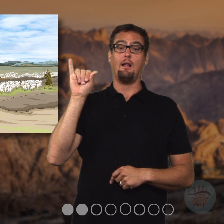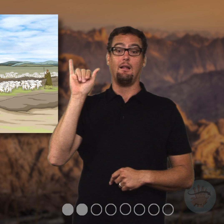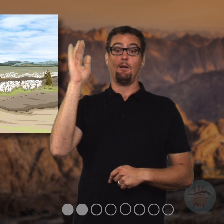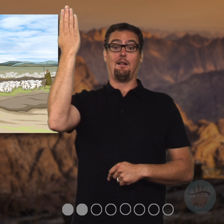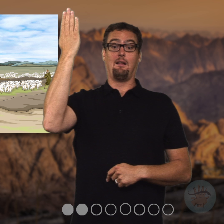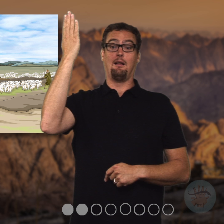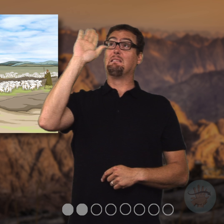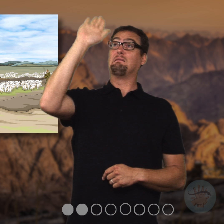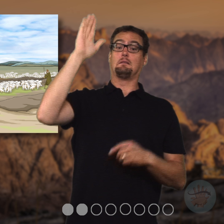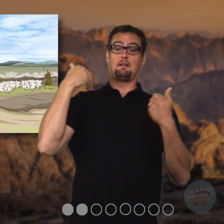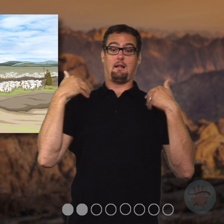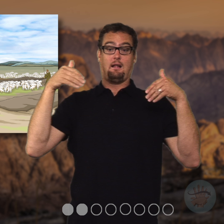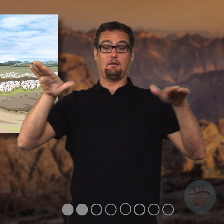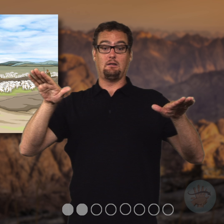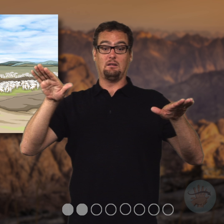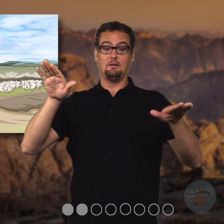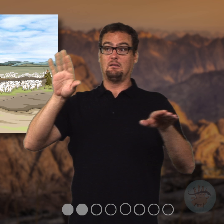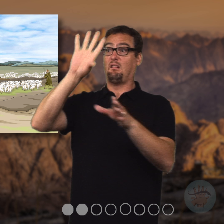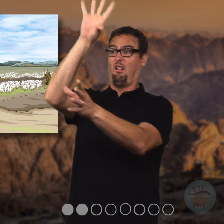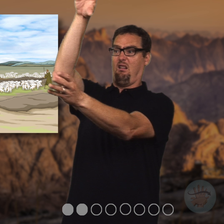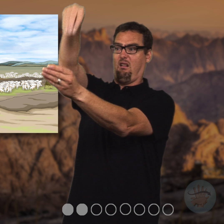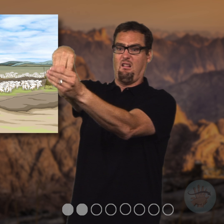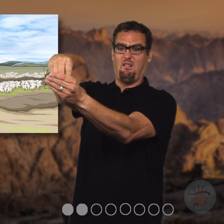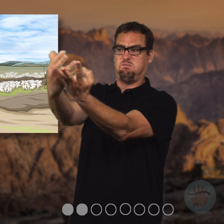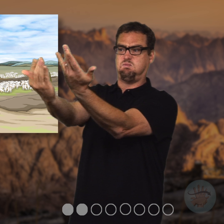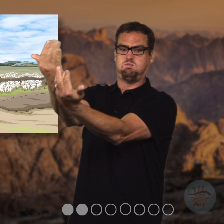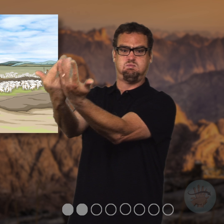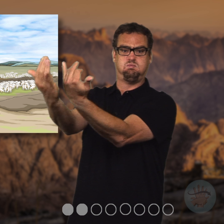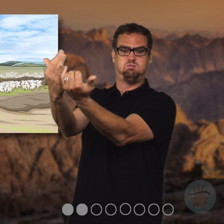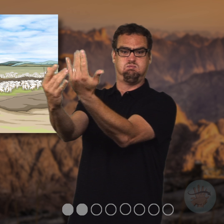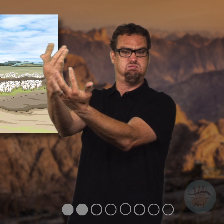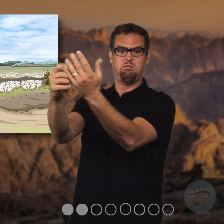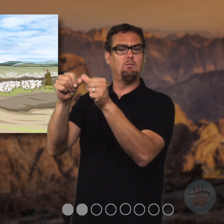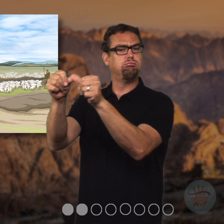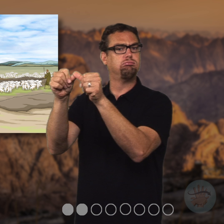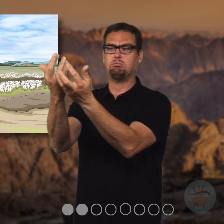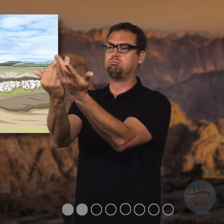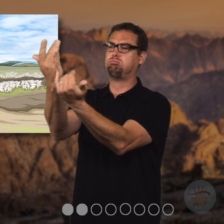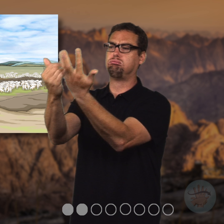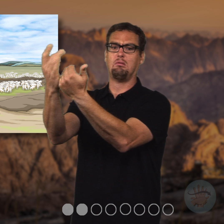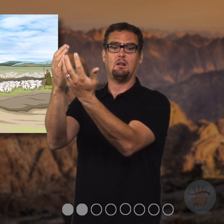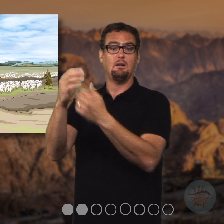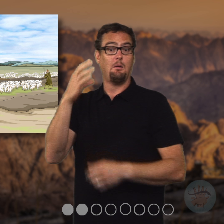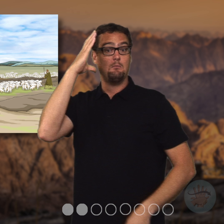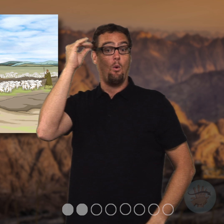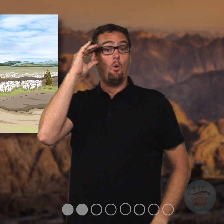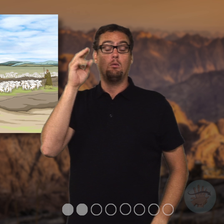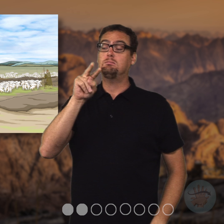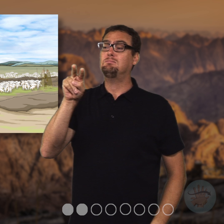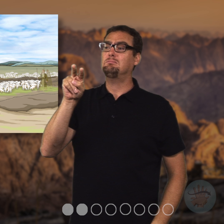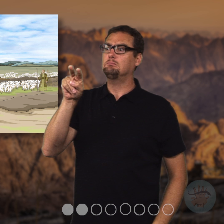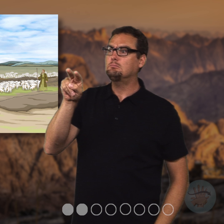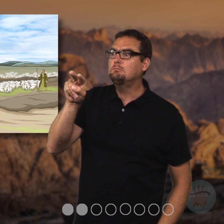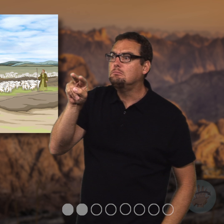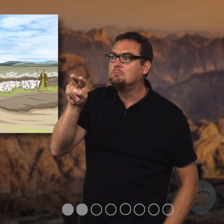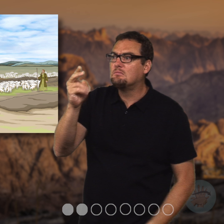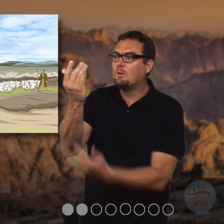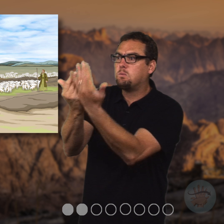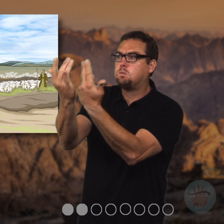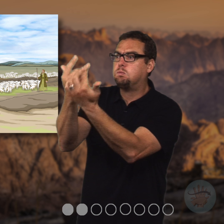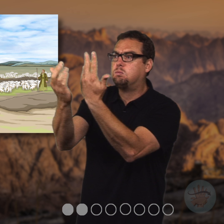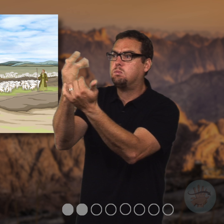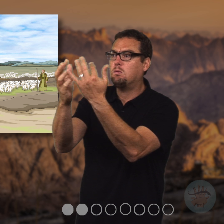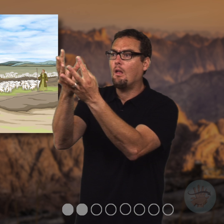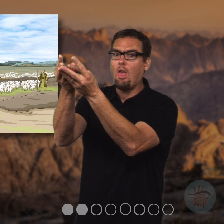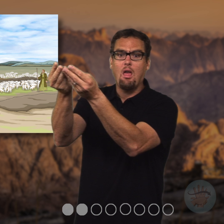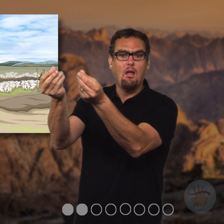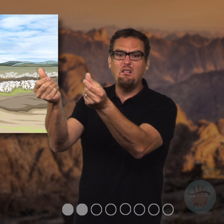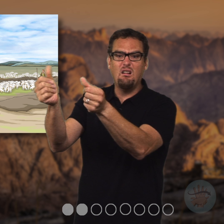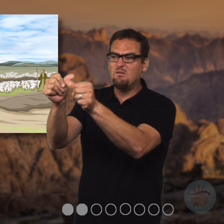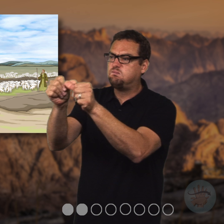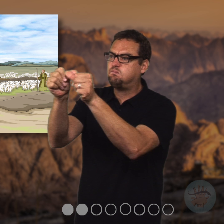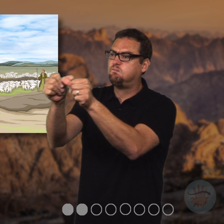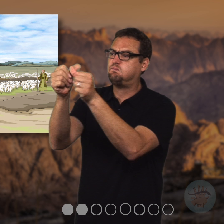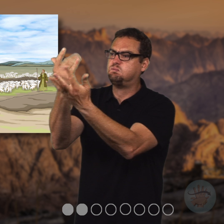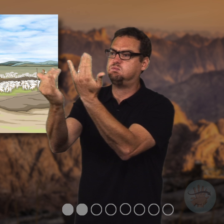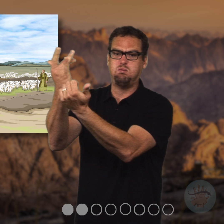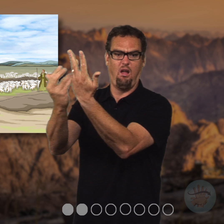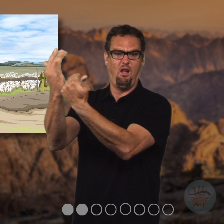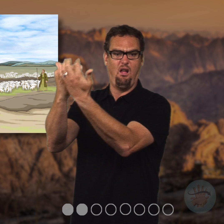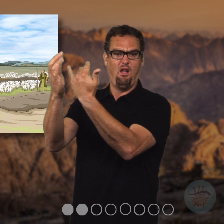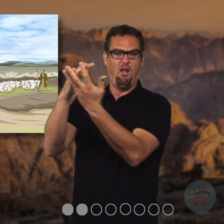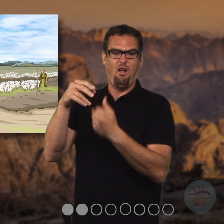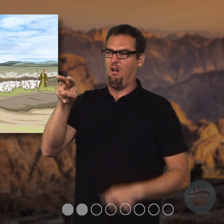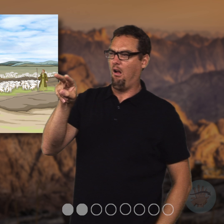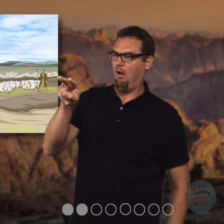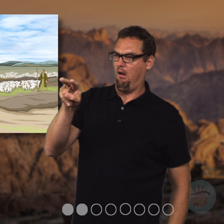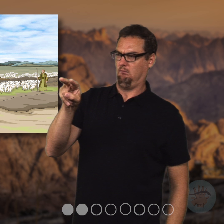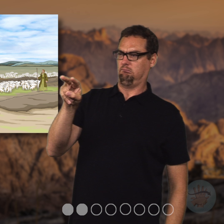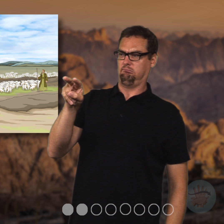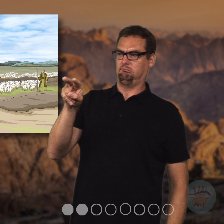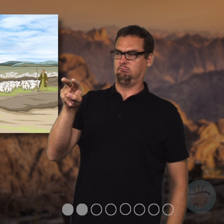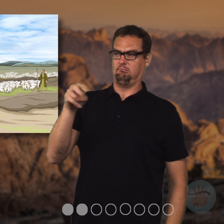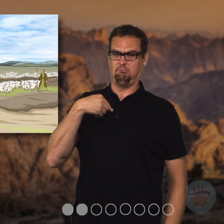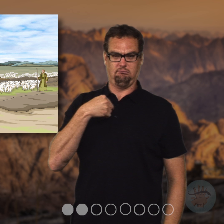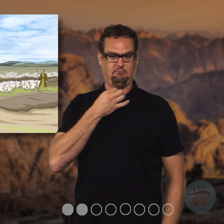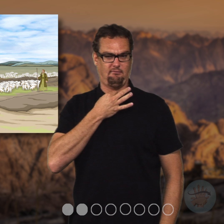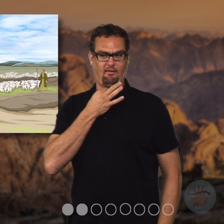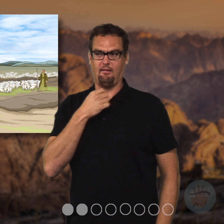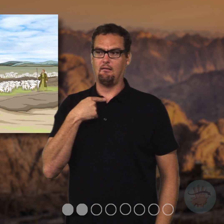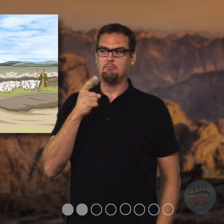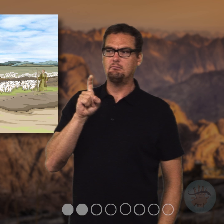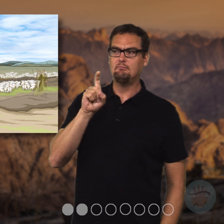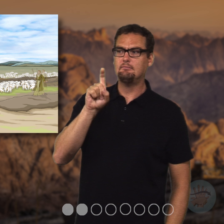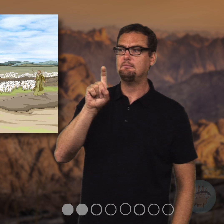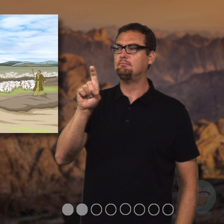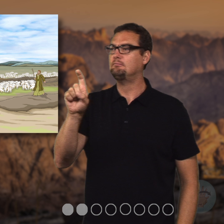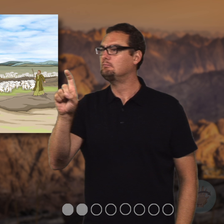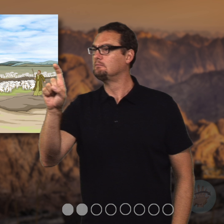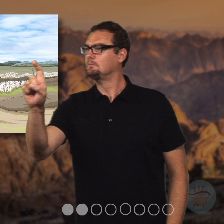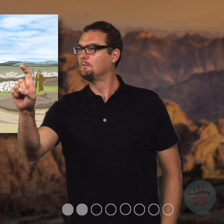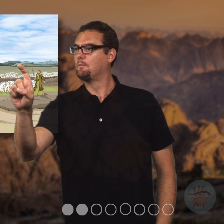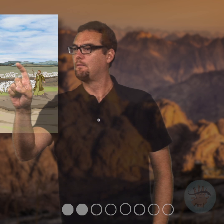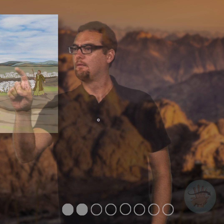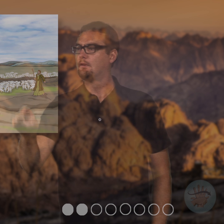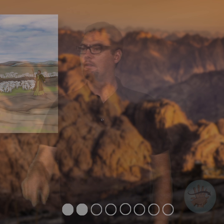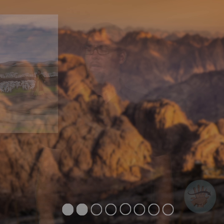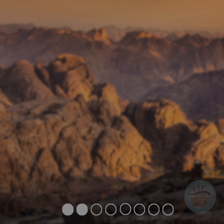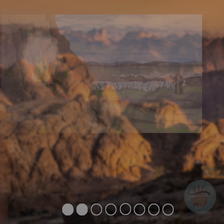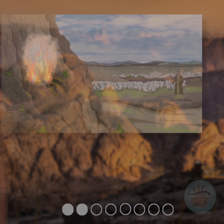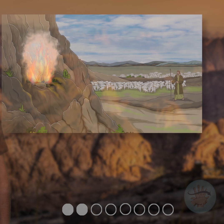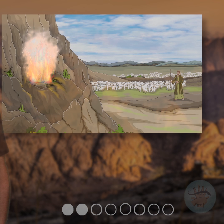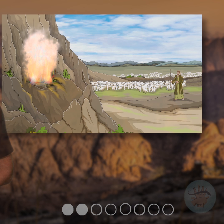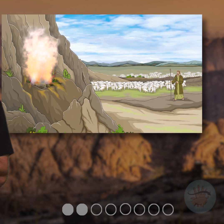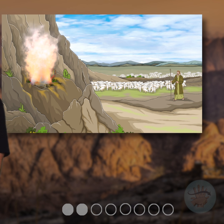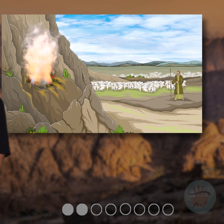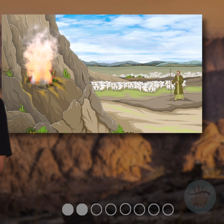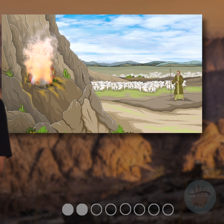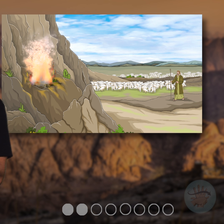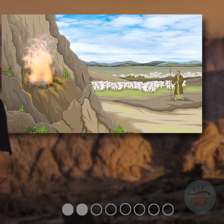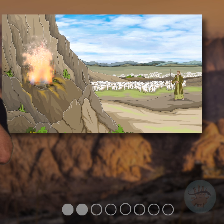So Moses thought, “I must go over and see this marvelous sight. Why is the bush not burning up?”